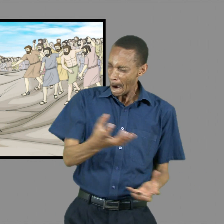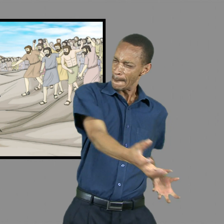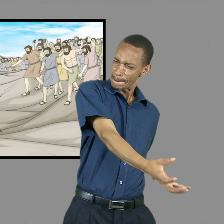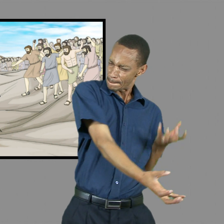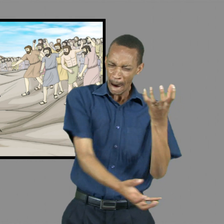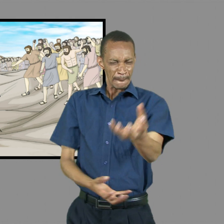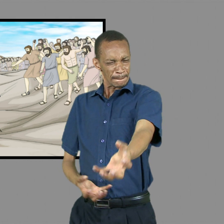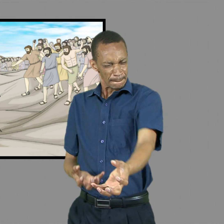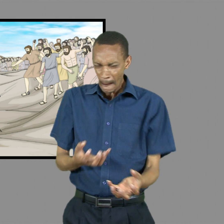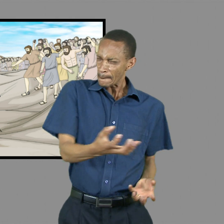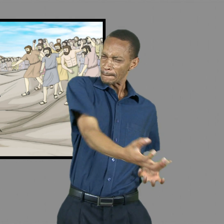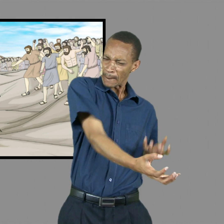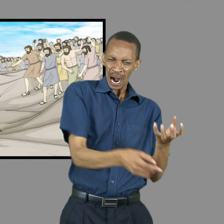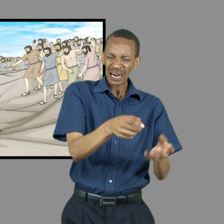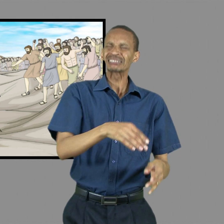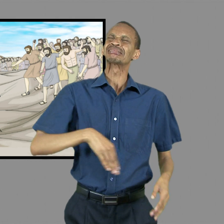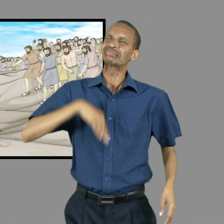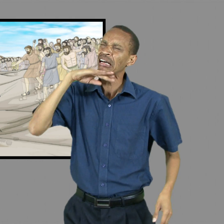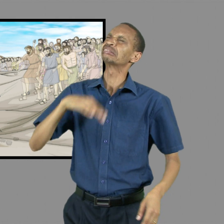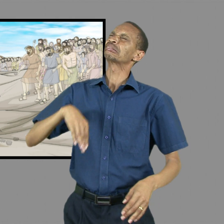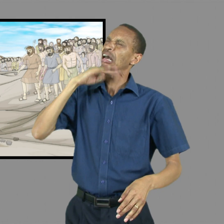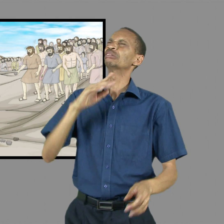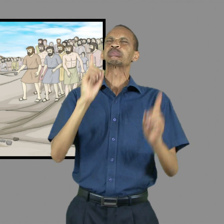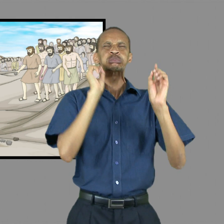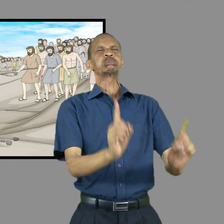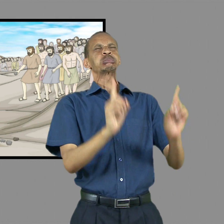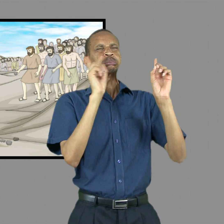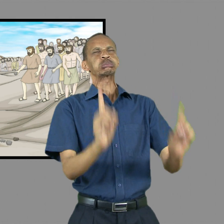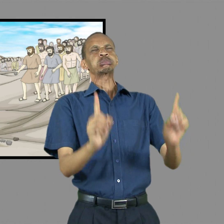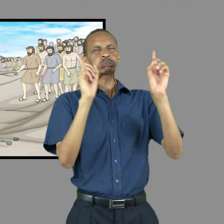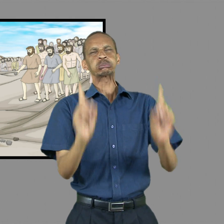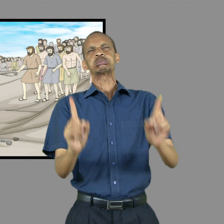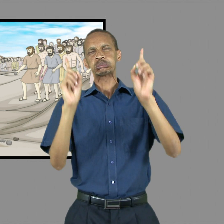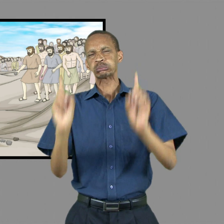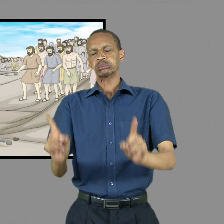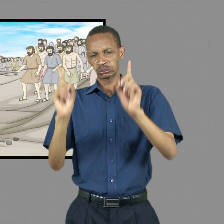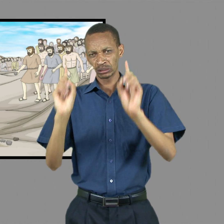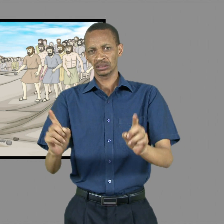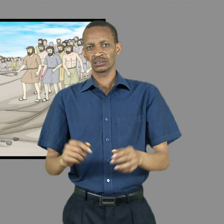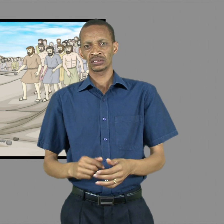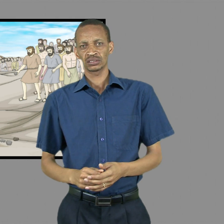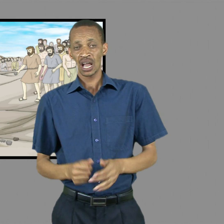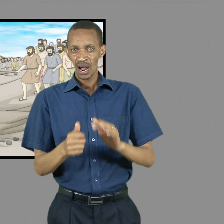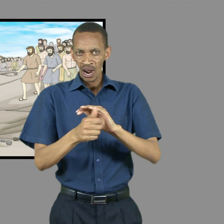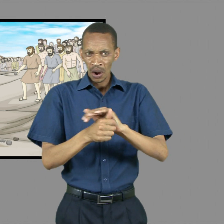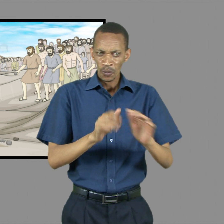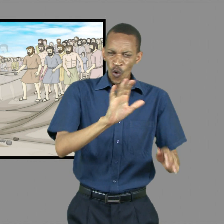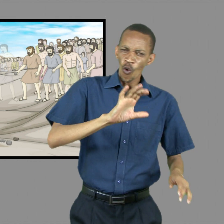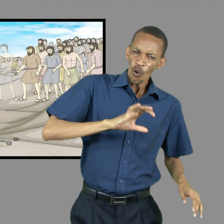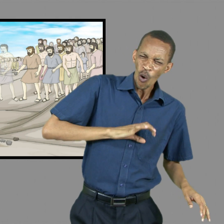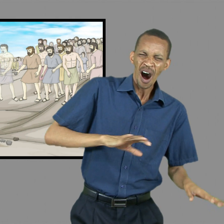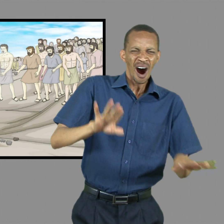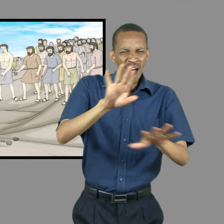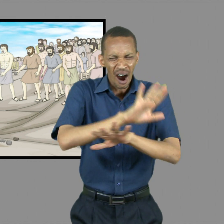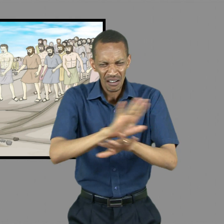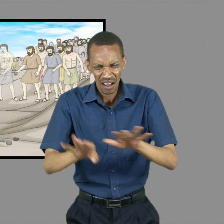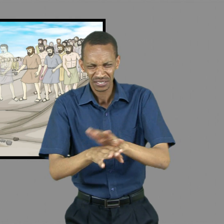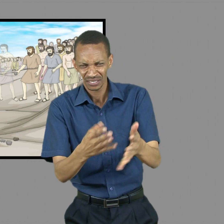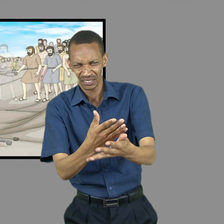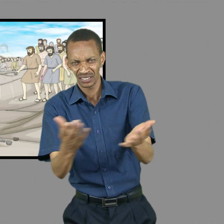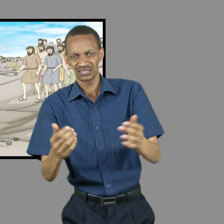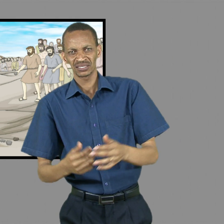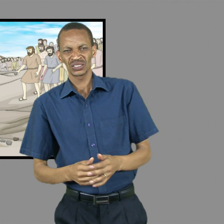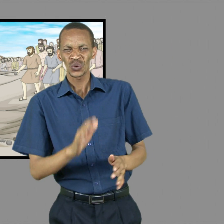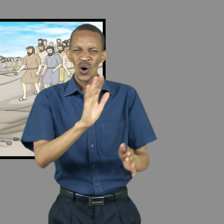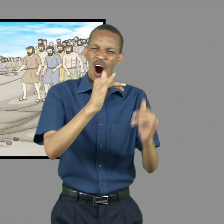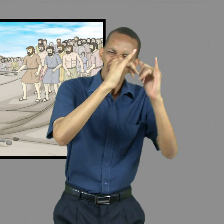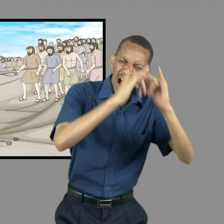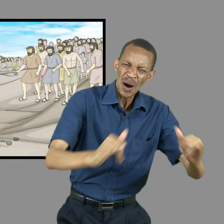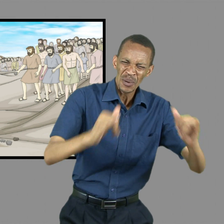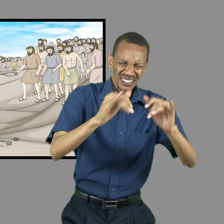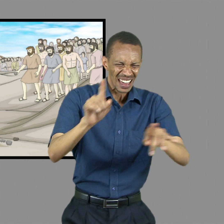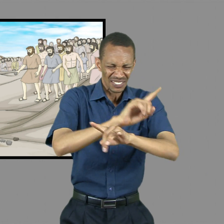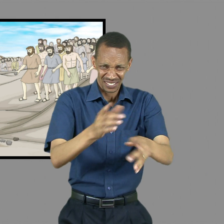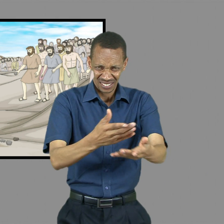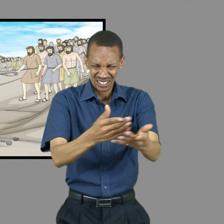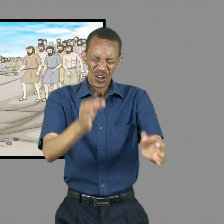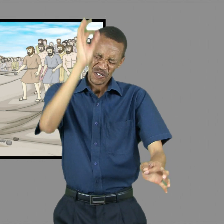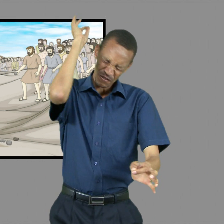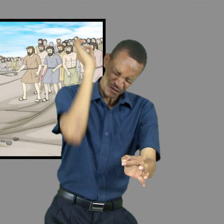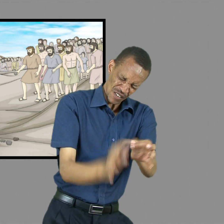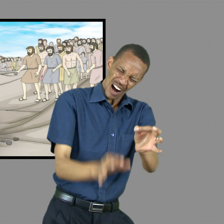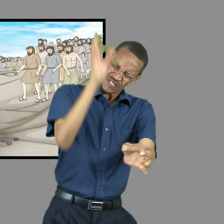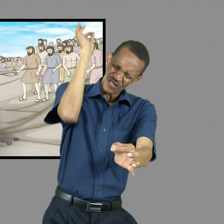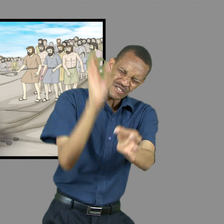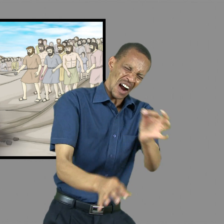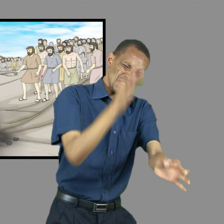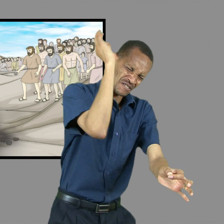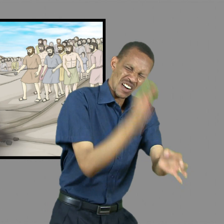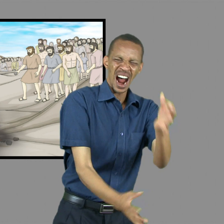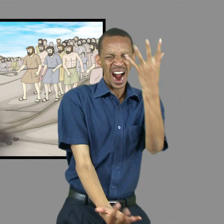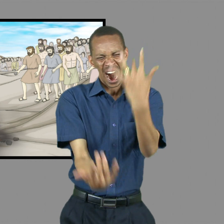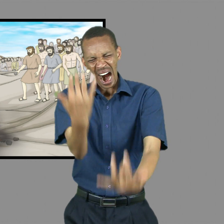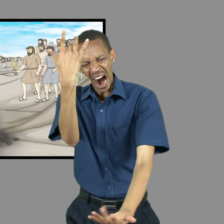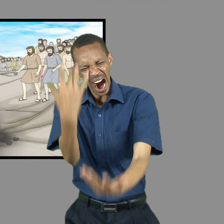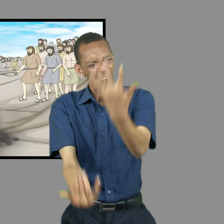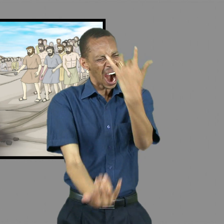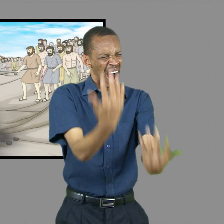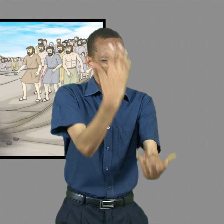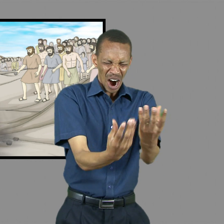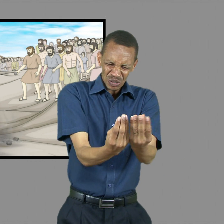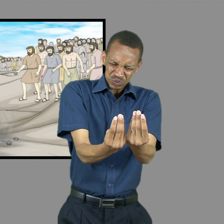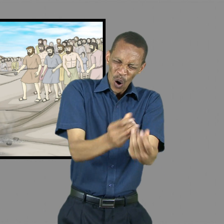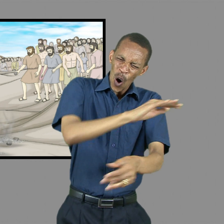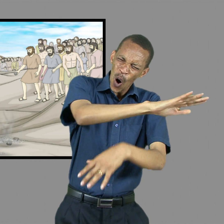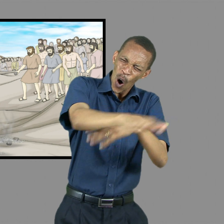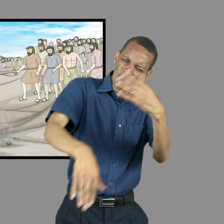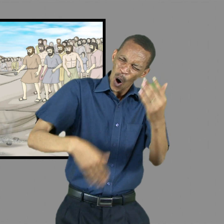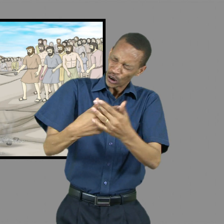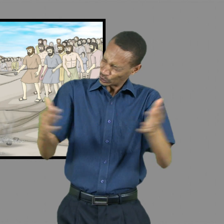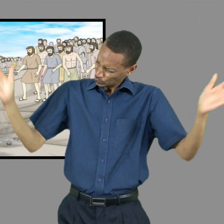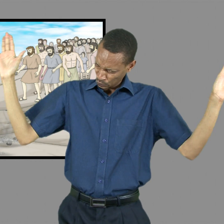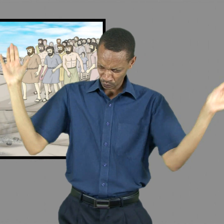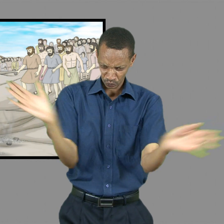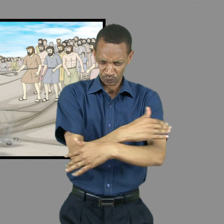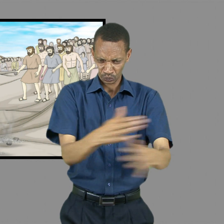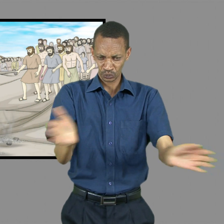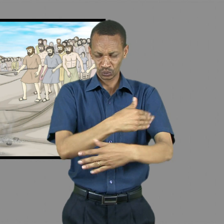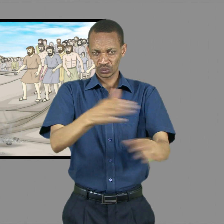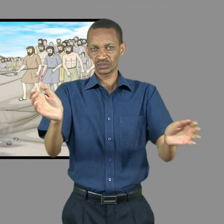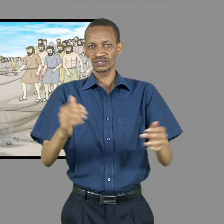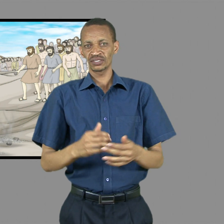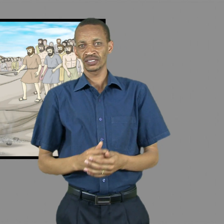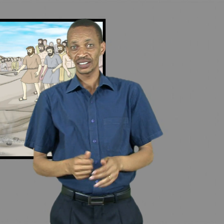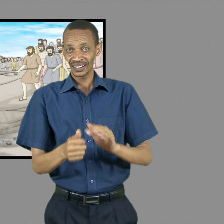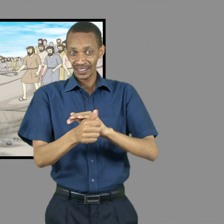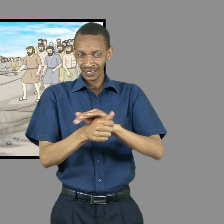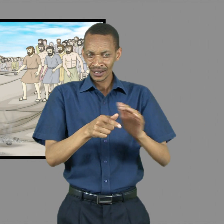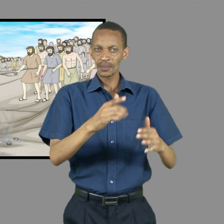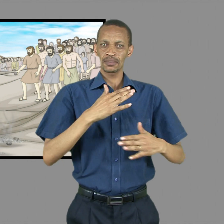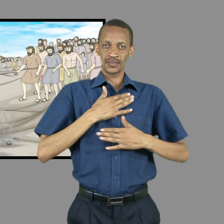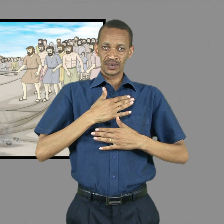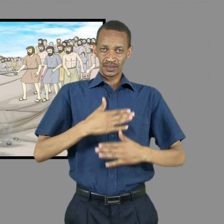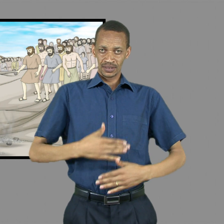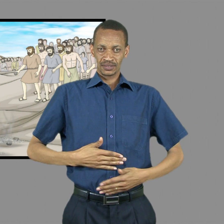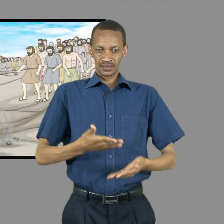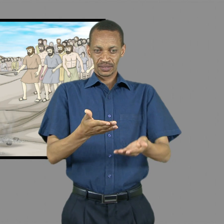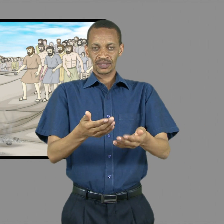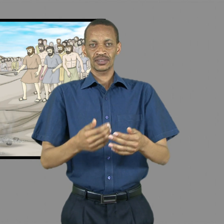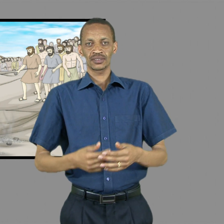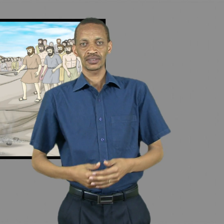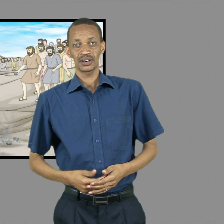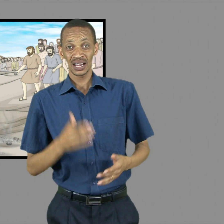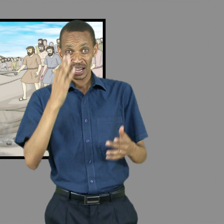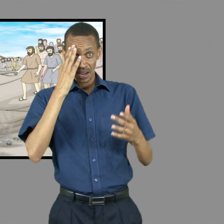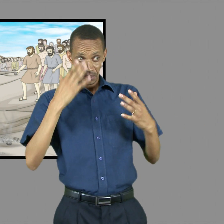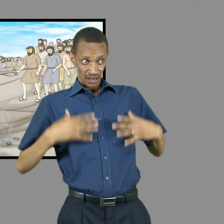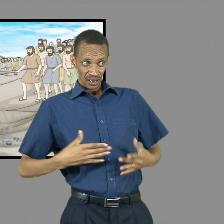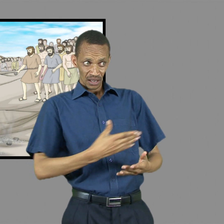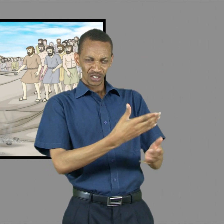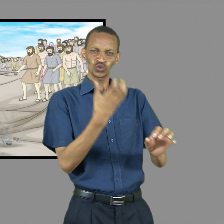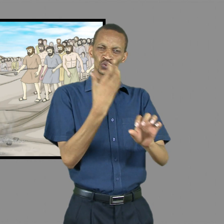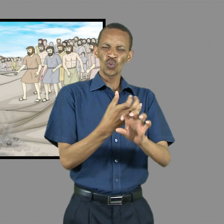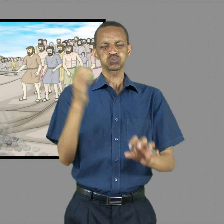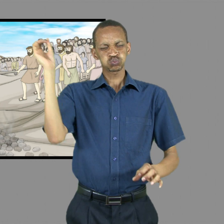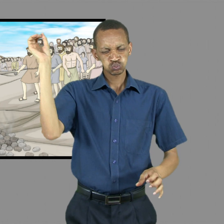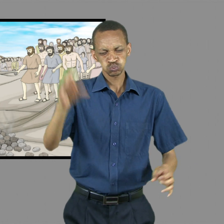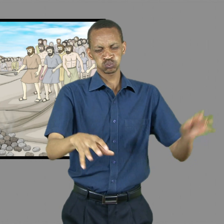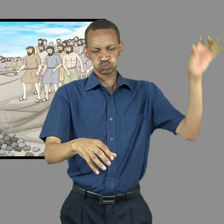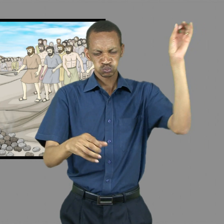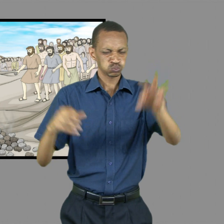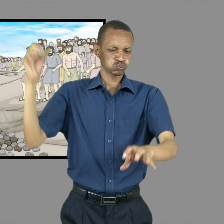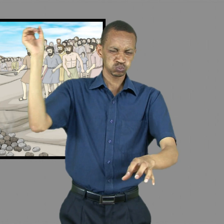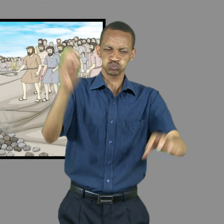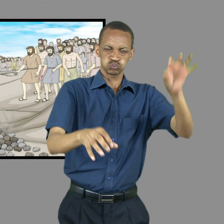Then they stoned the others and burned their bodies.